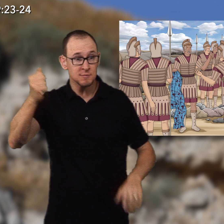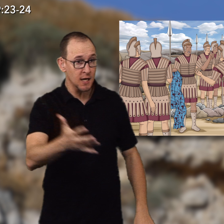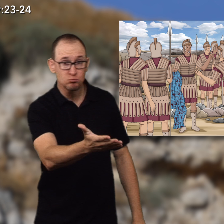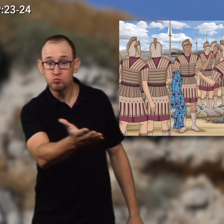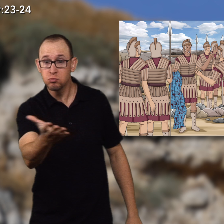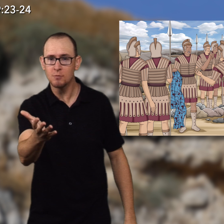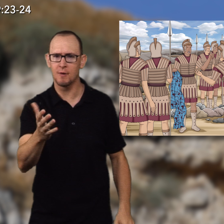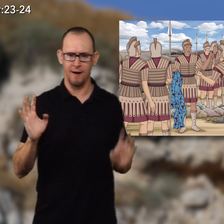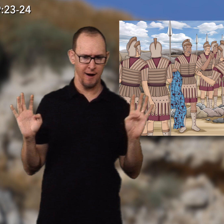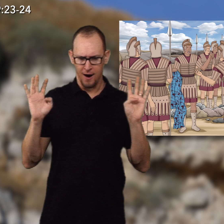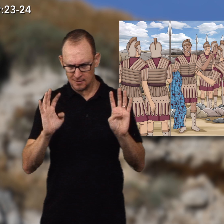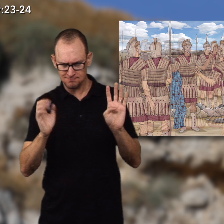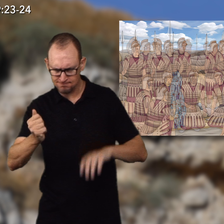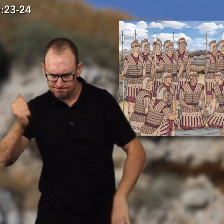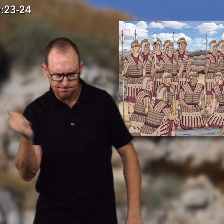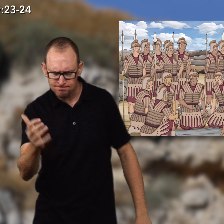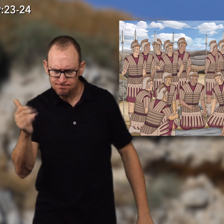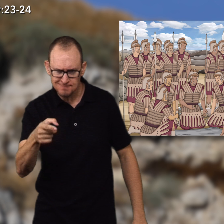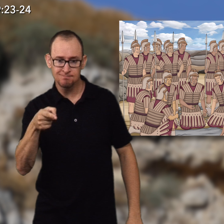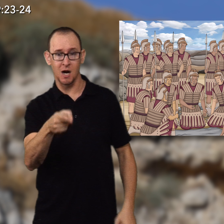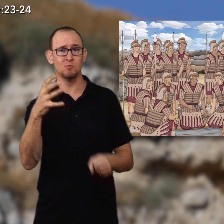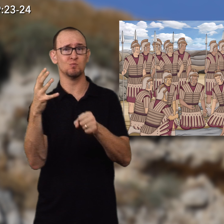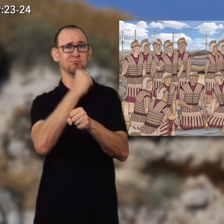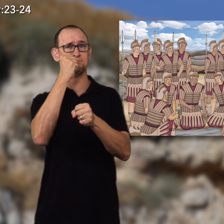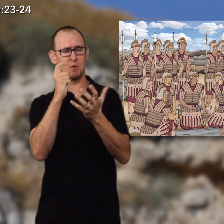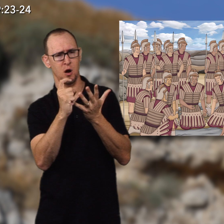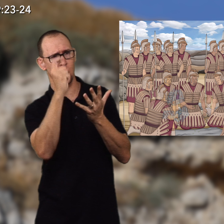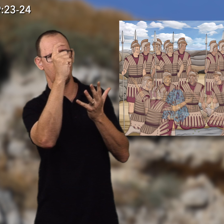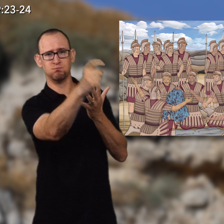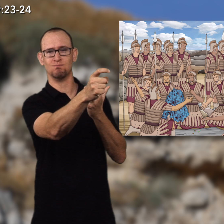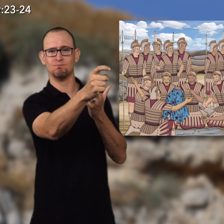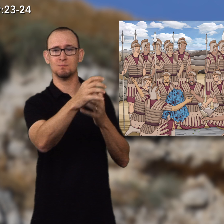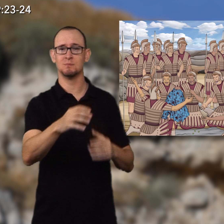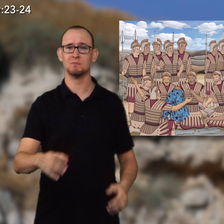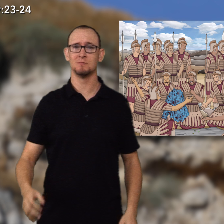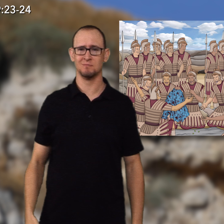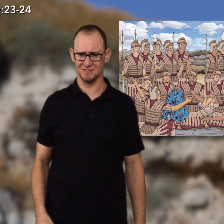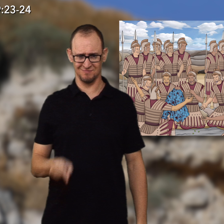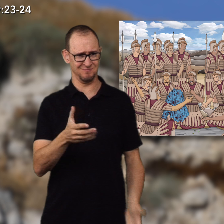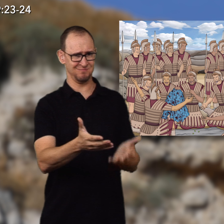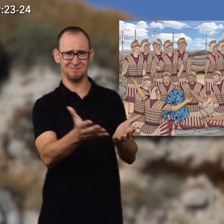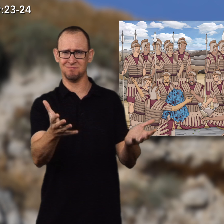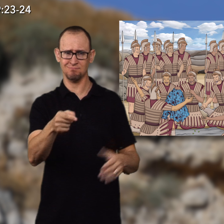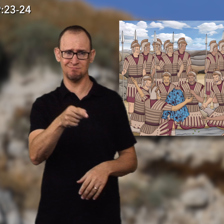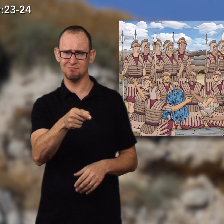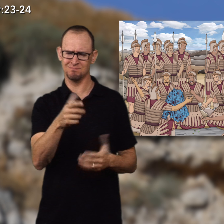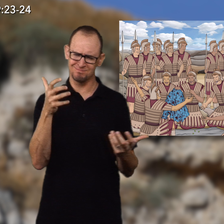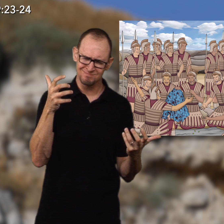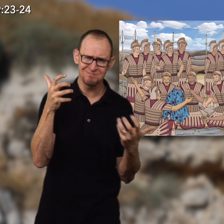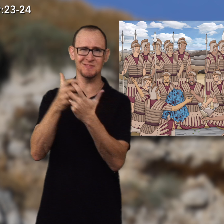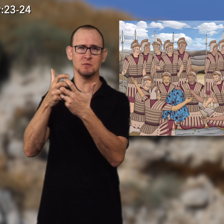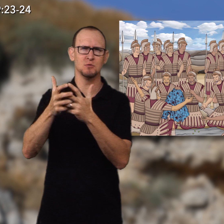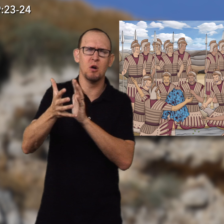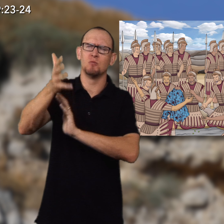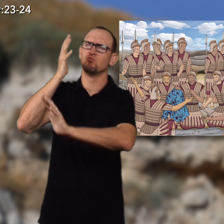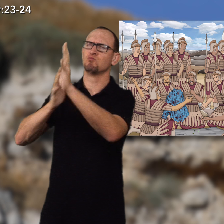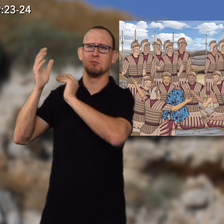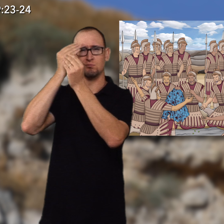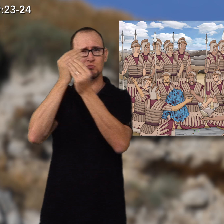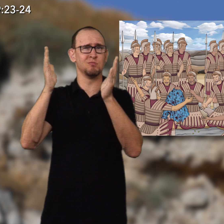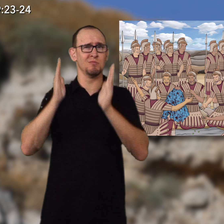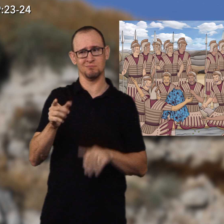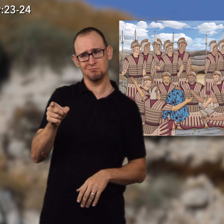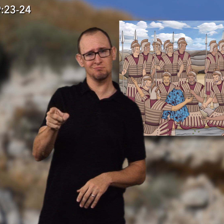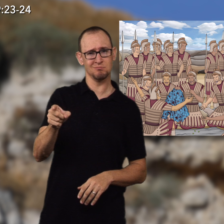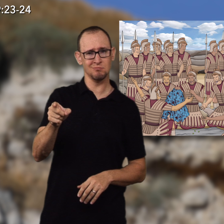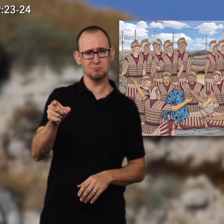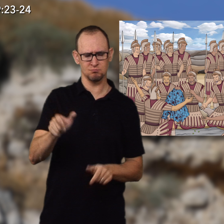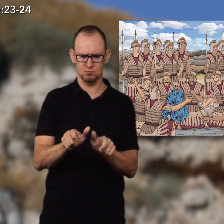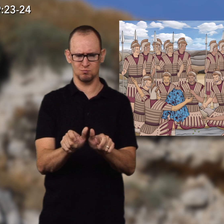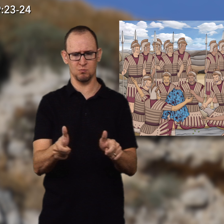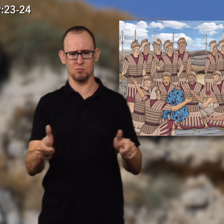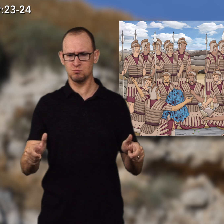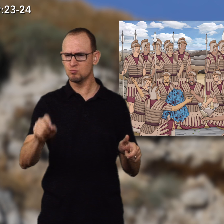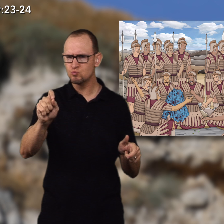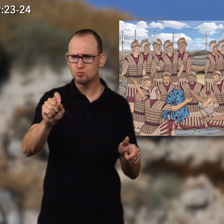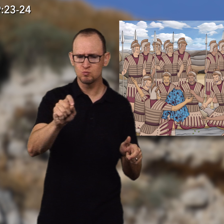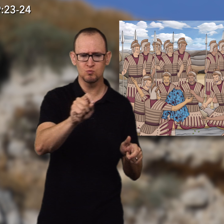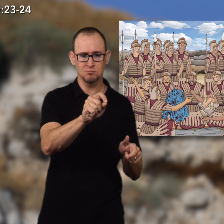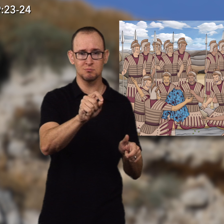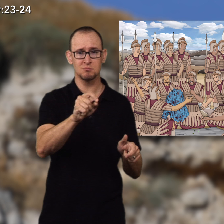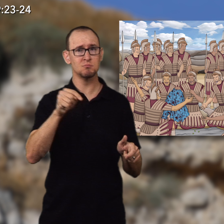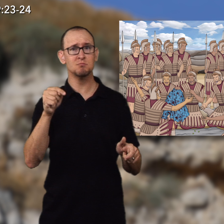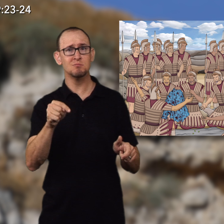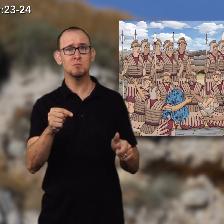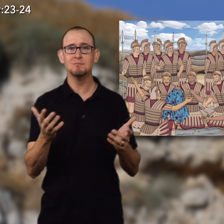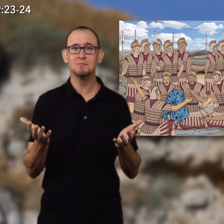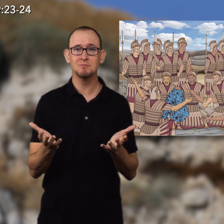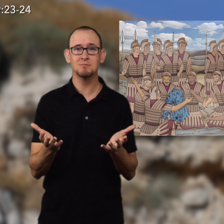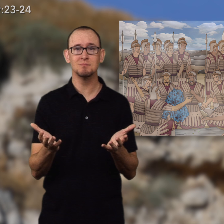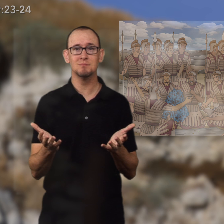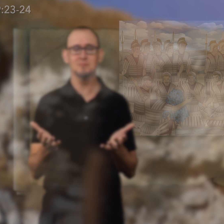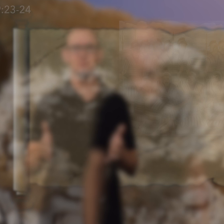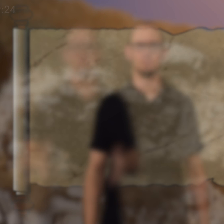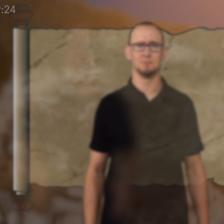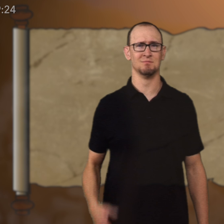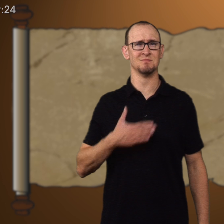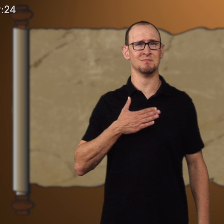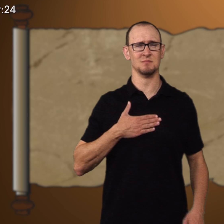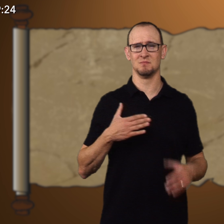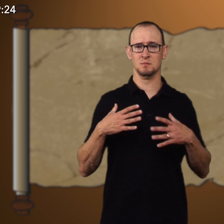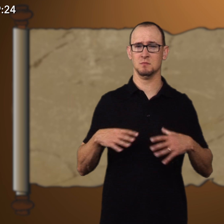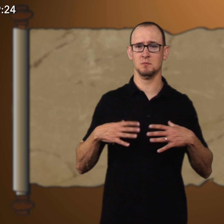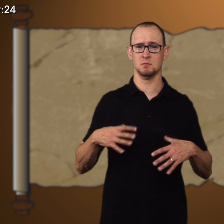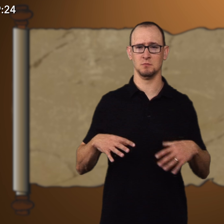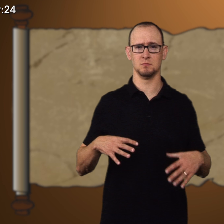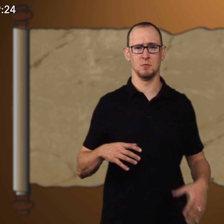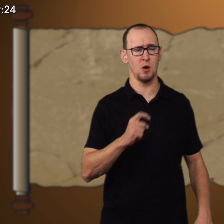Instead, let us cast lots to see who will get it.”